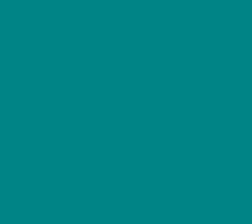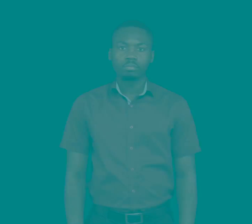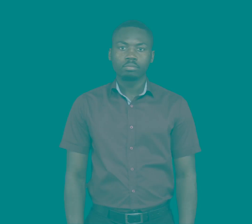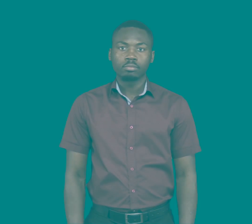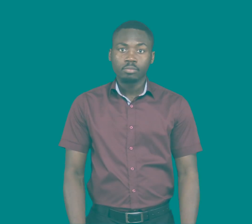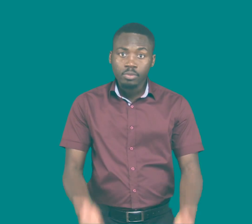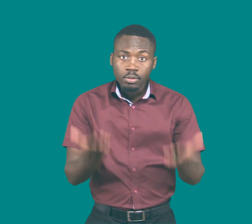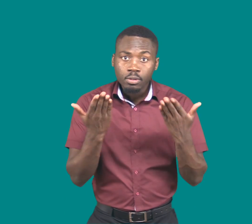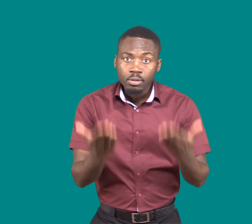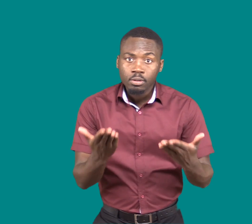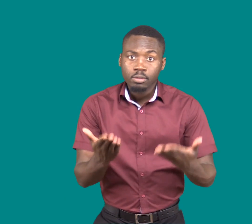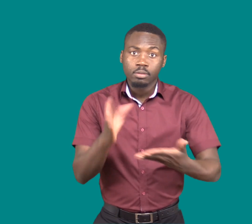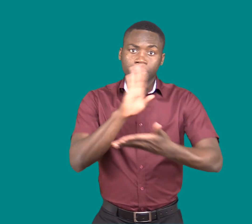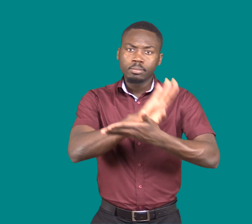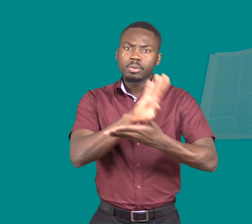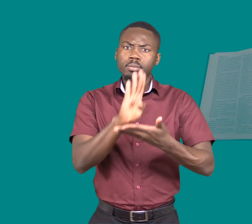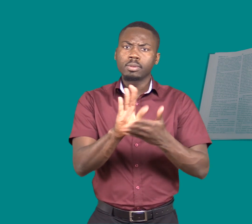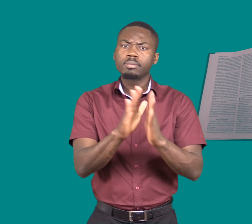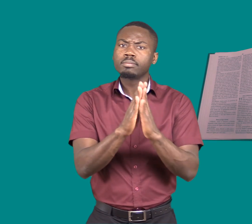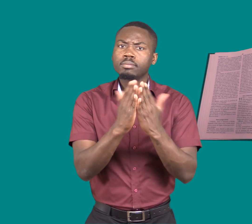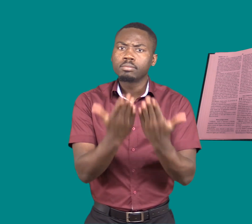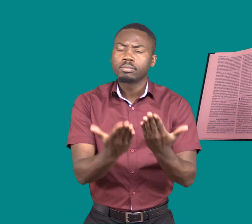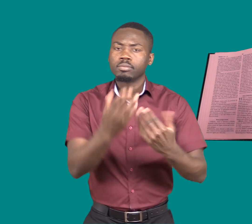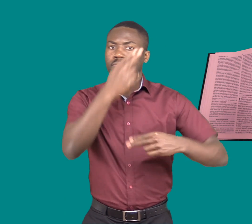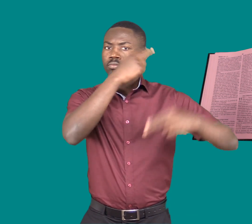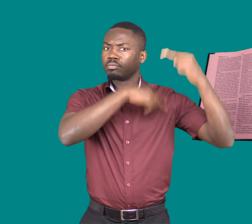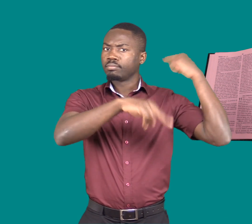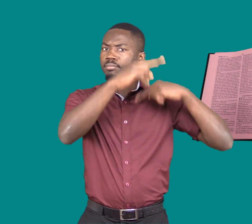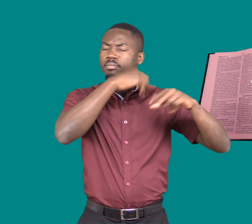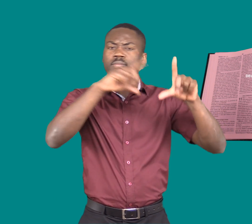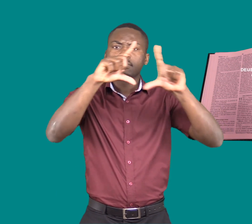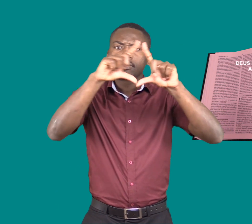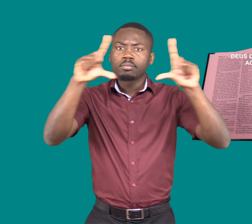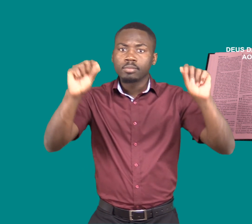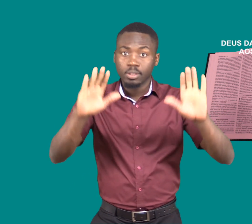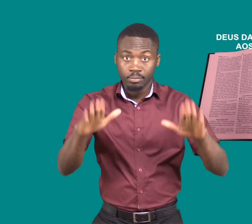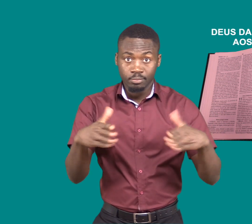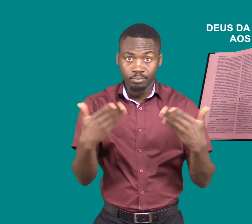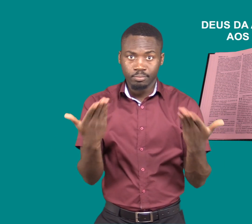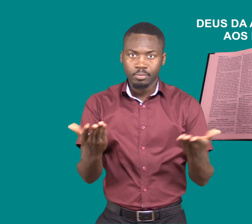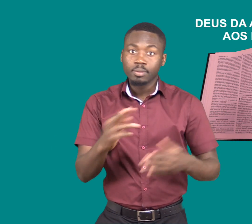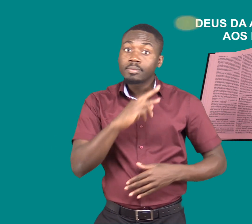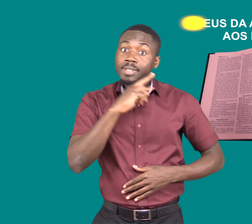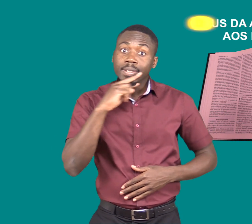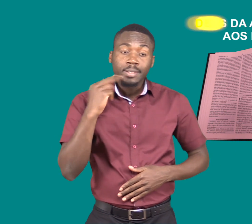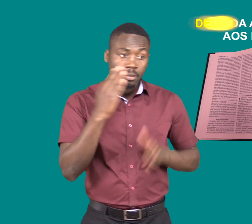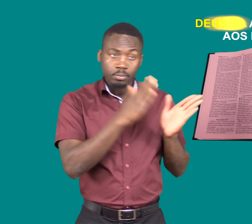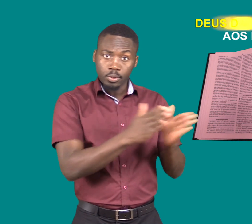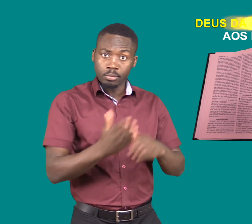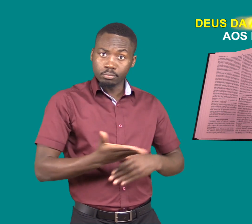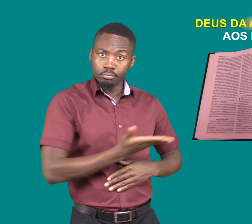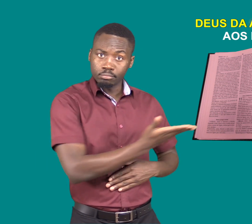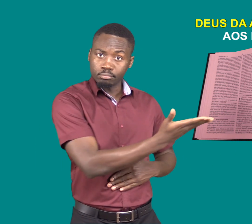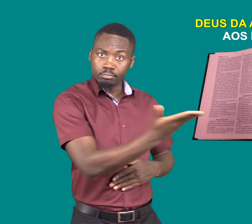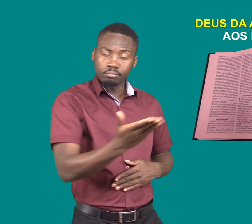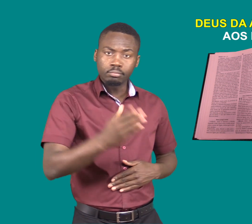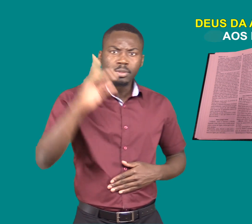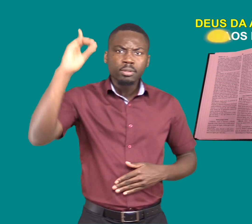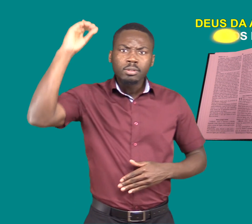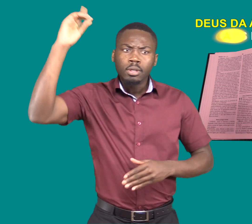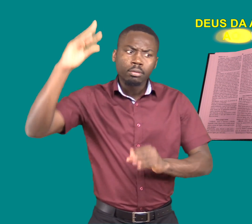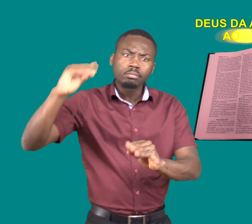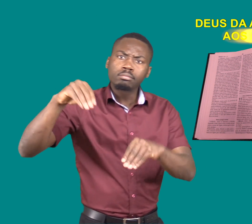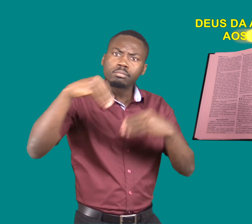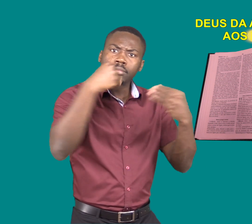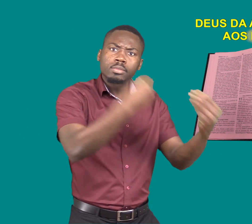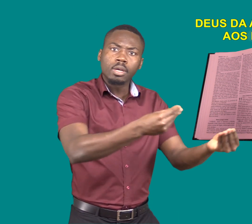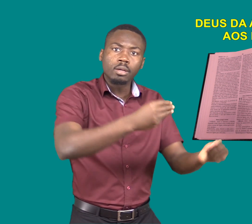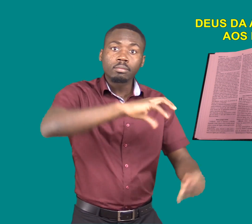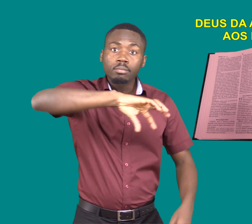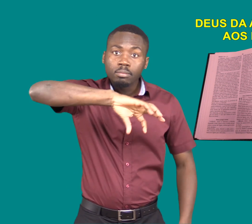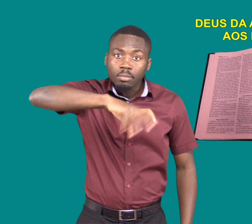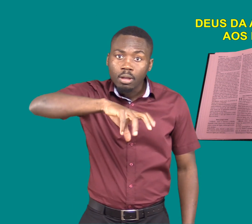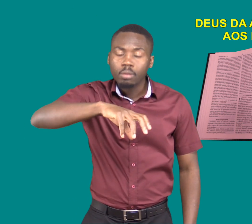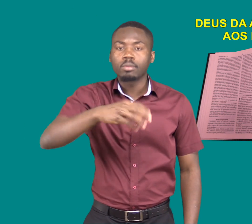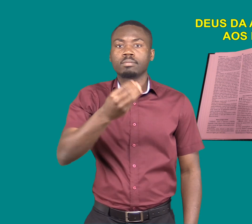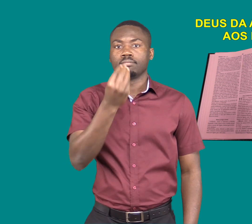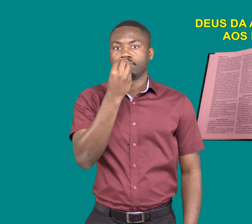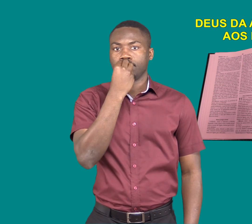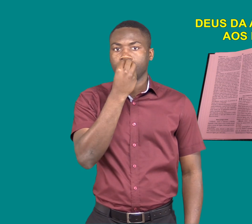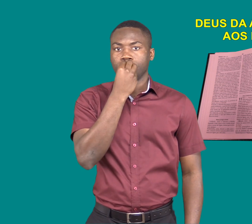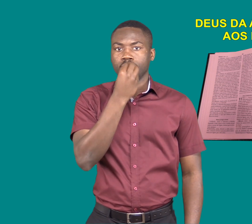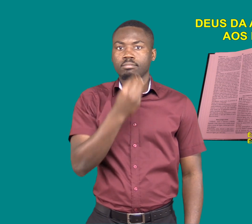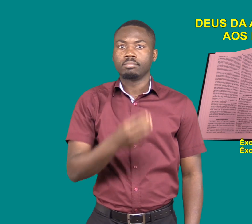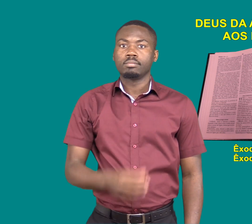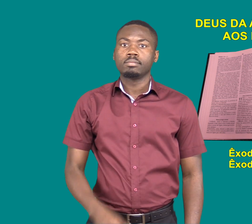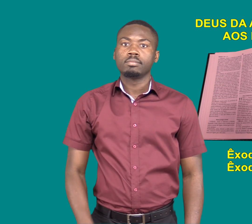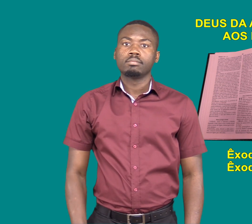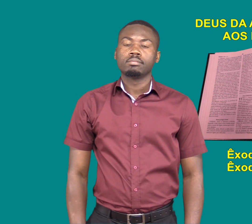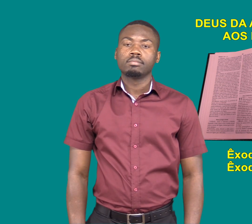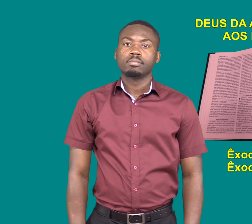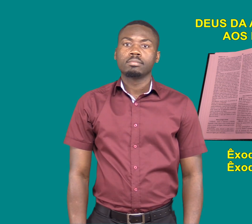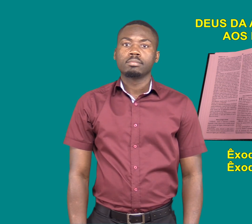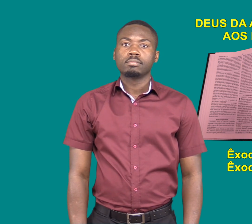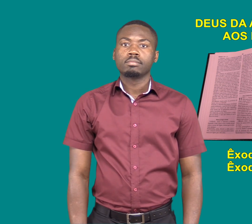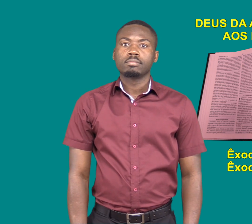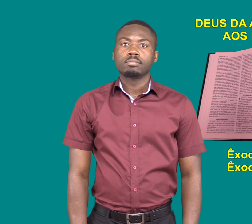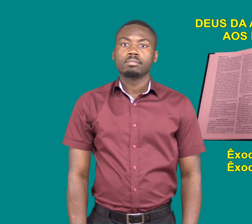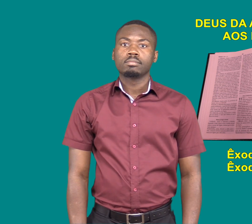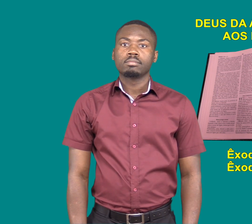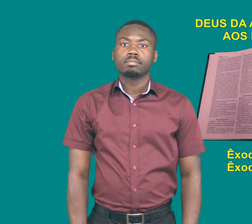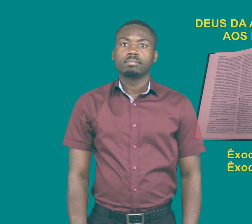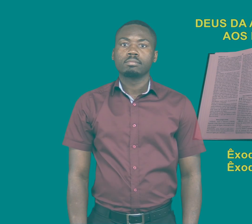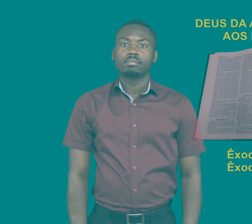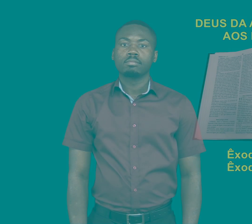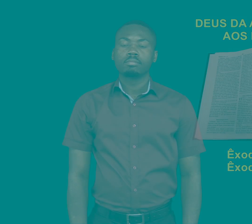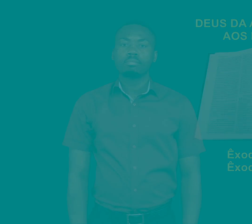God provides food and water